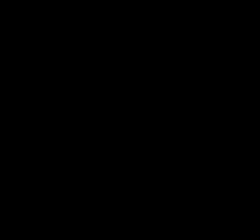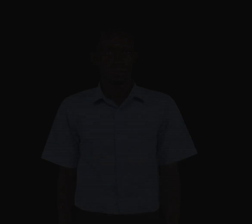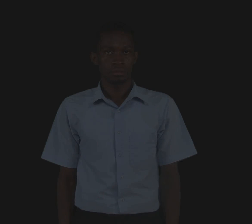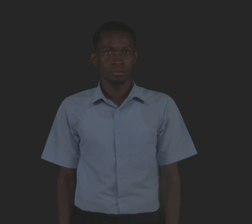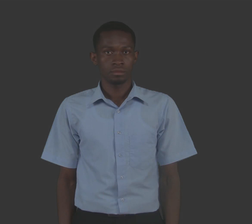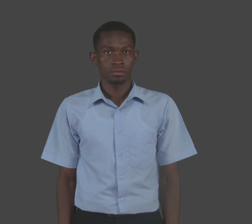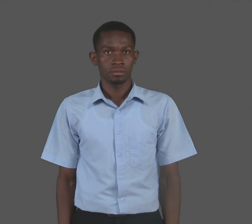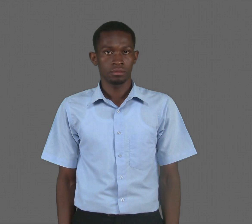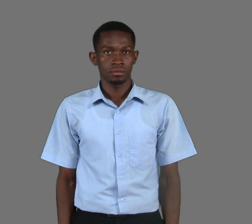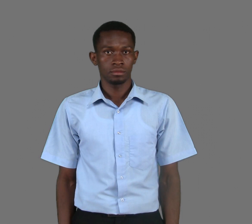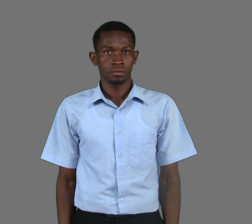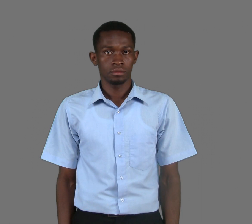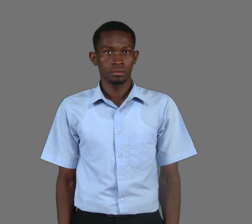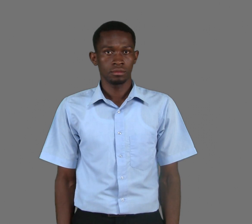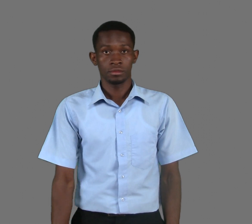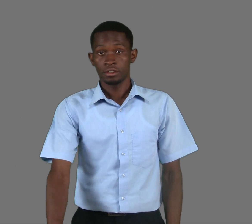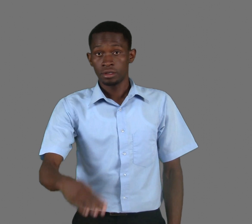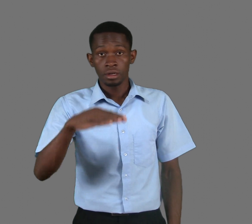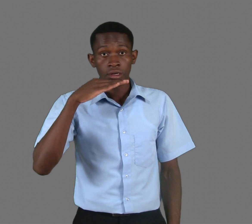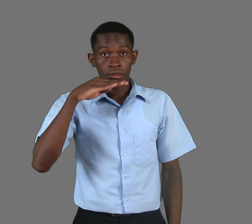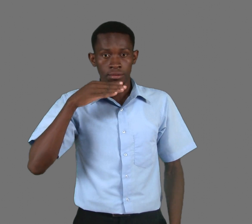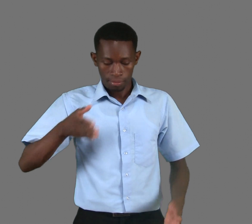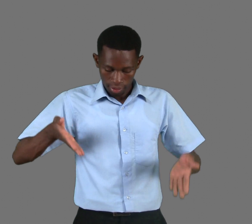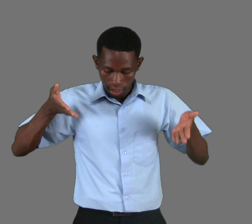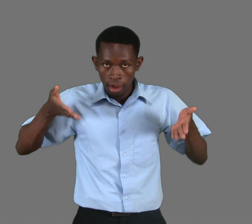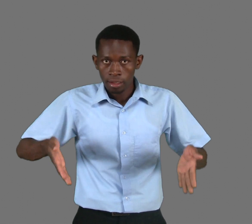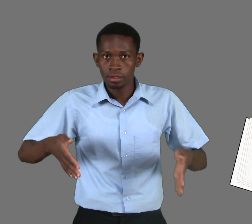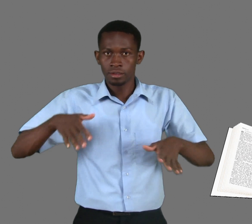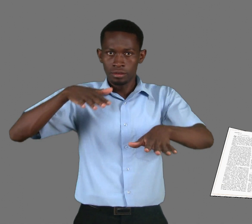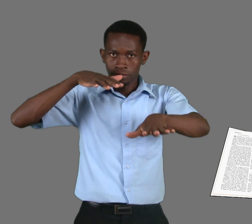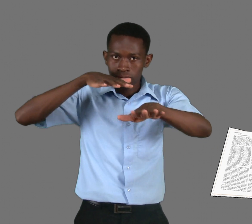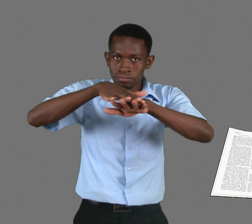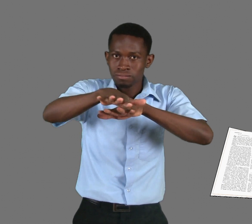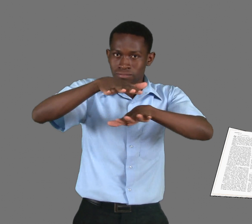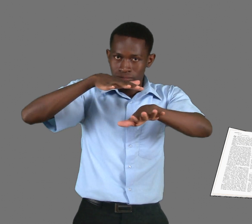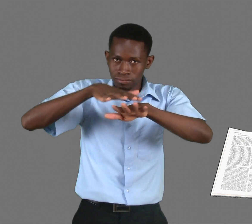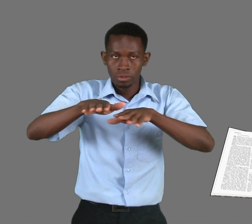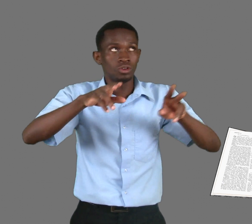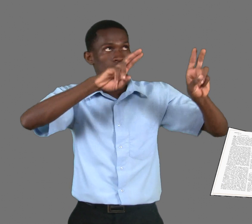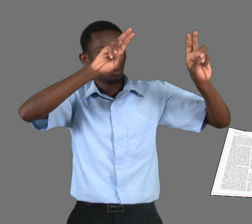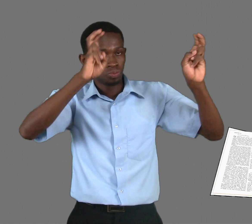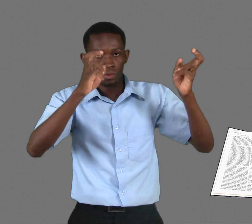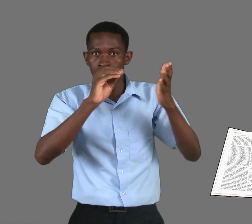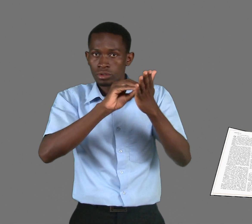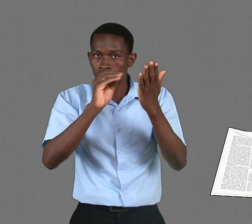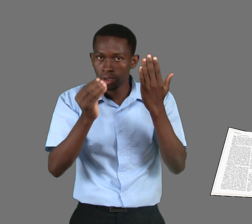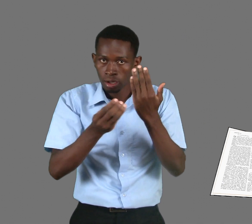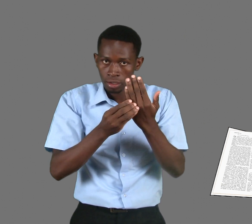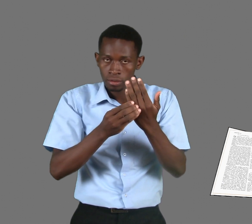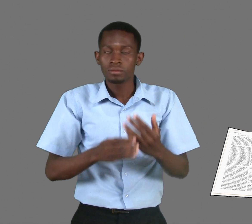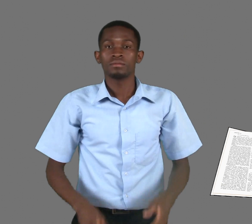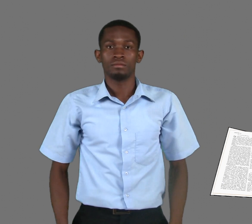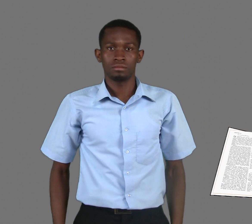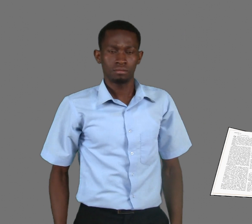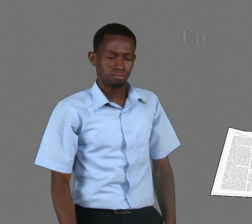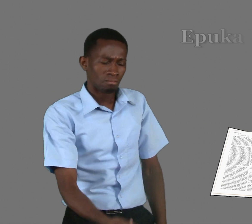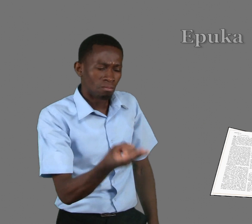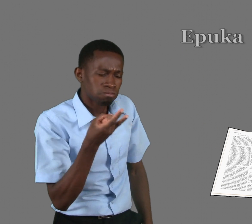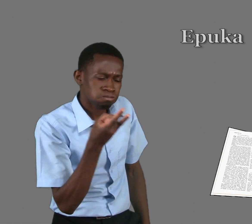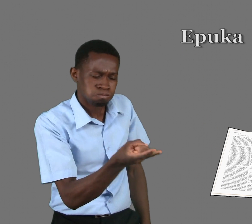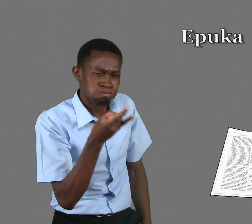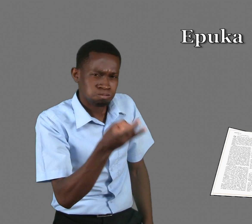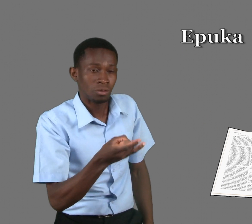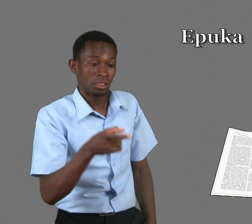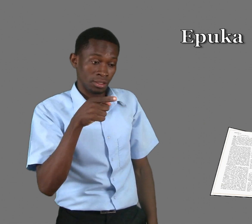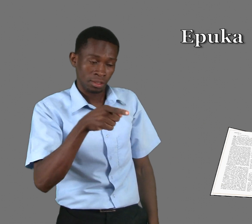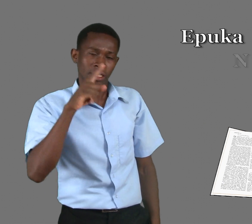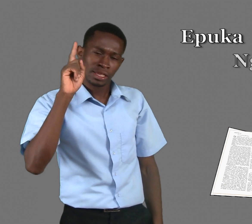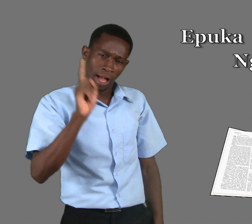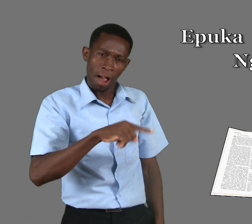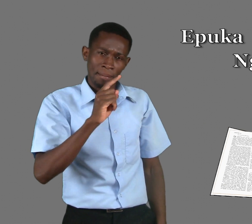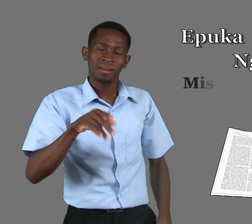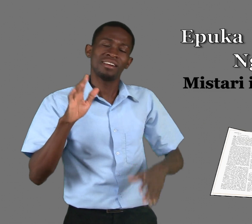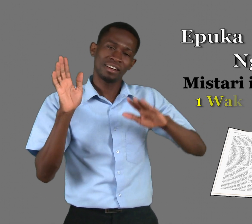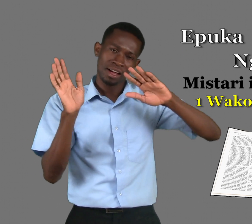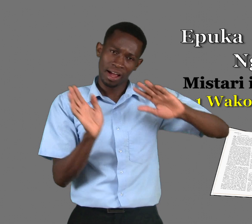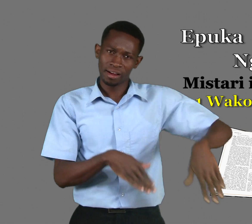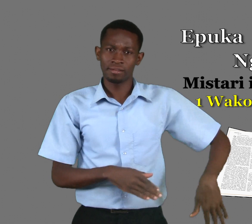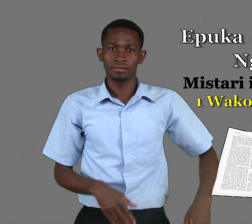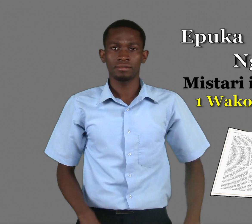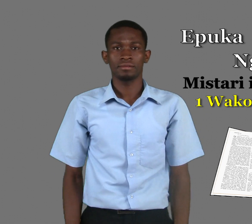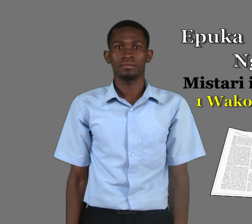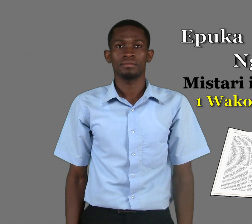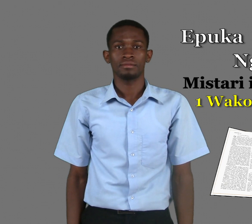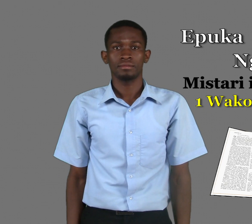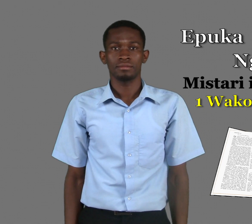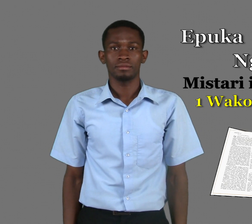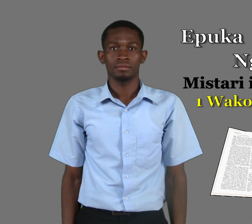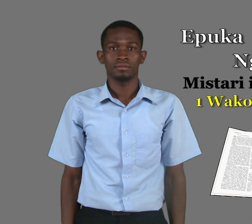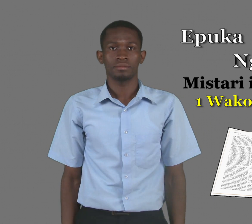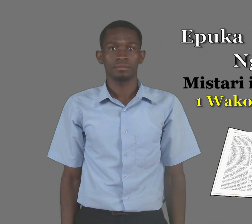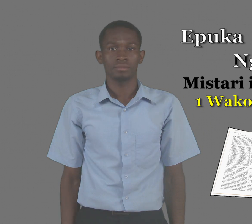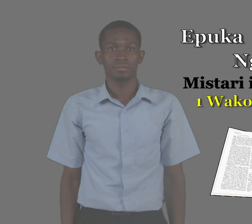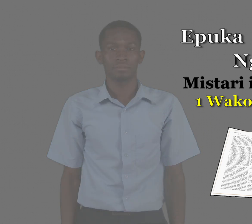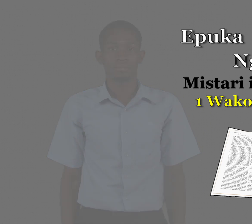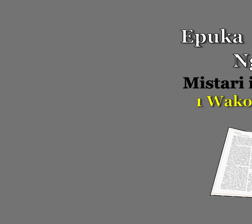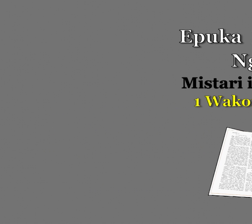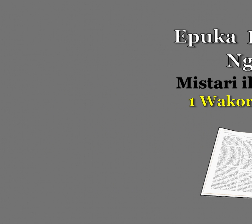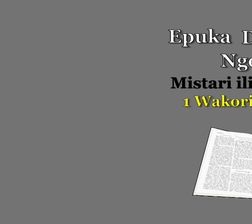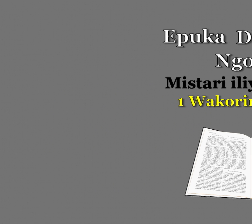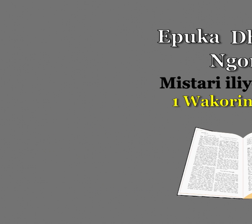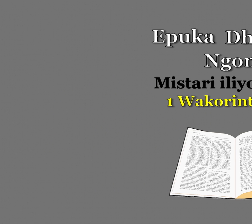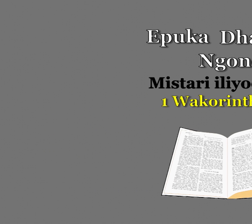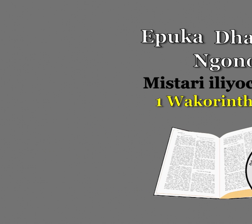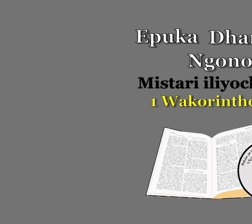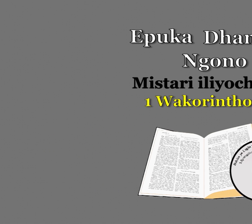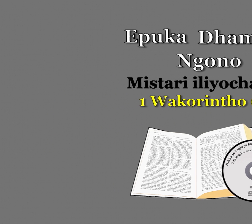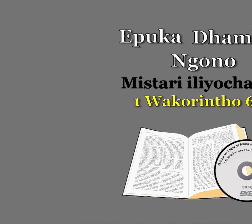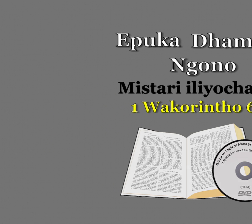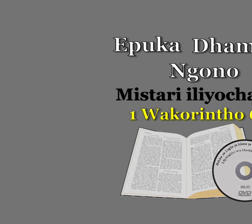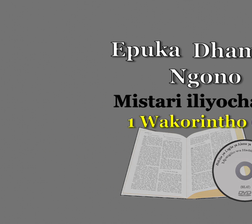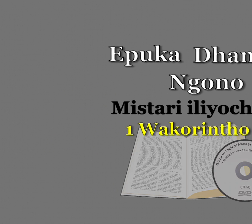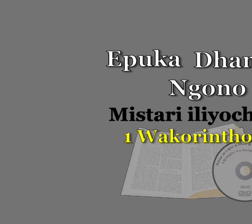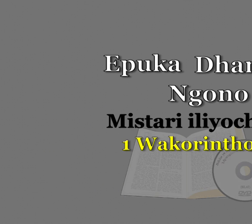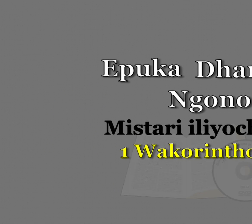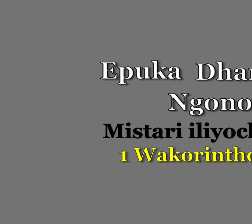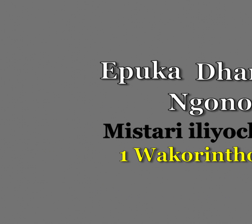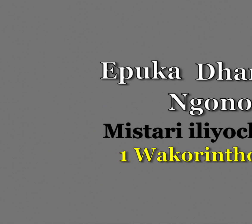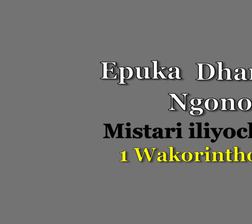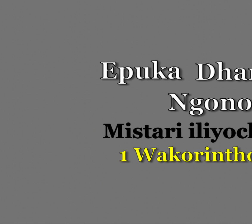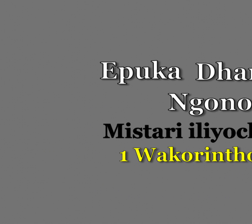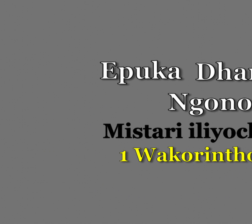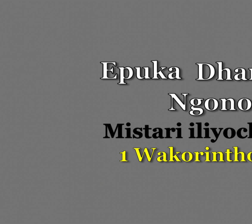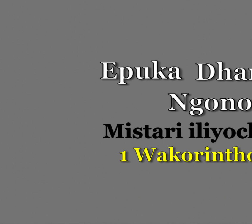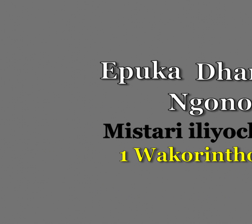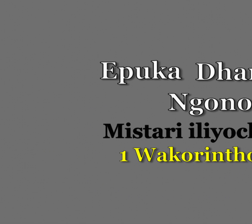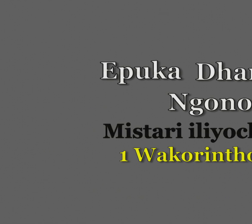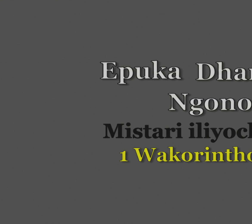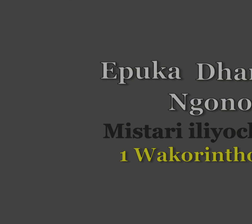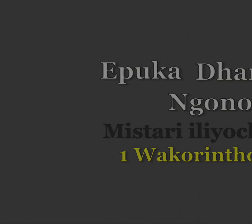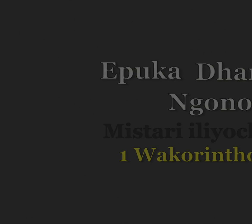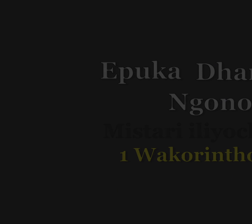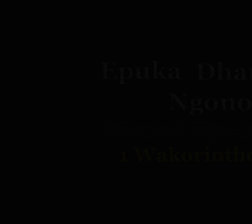Avoid sexual sins